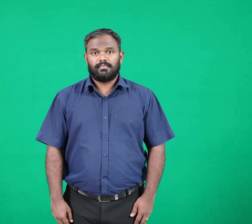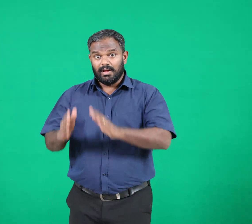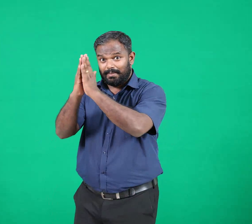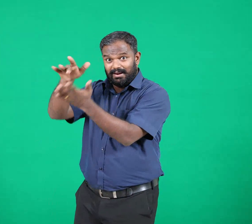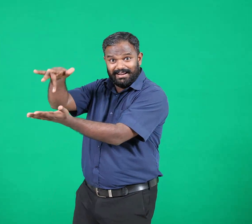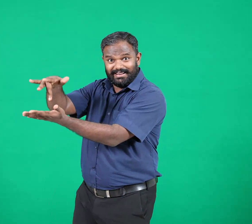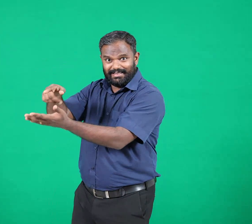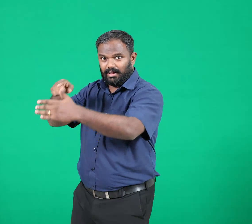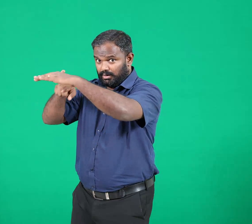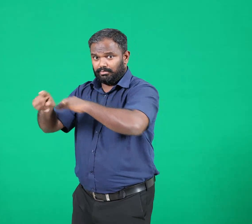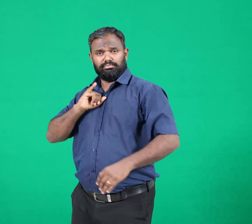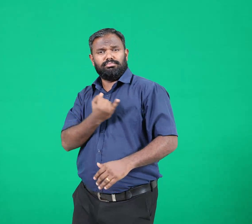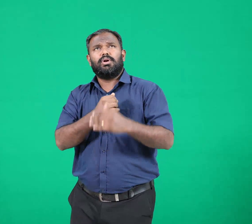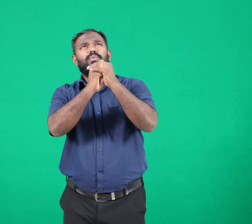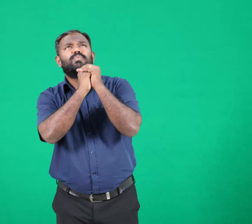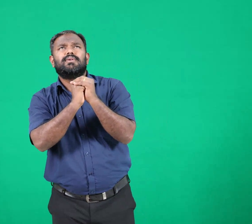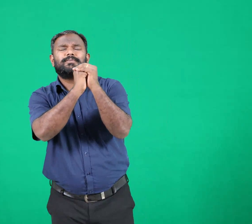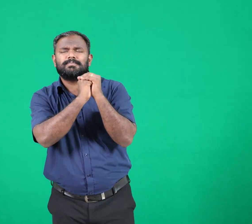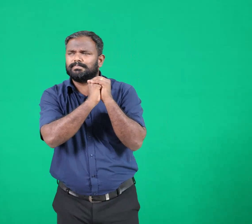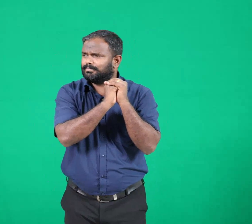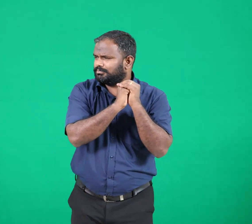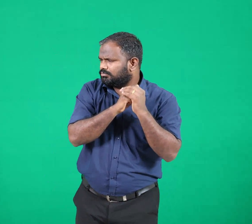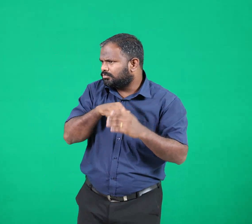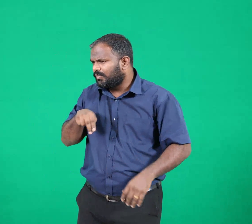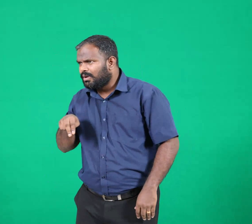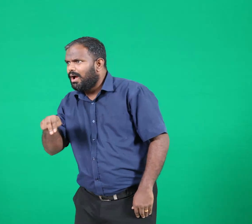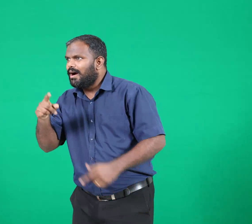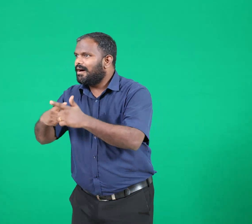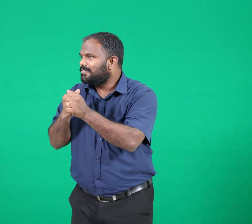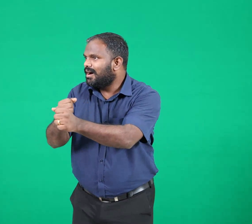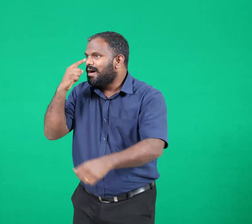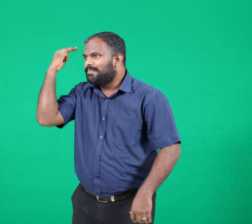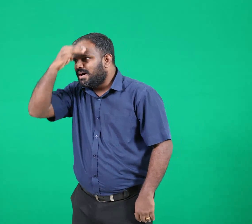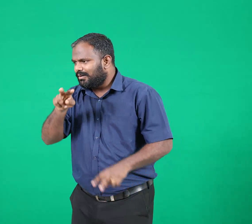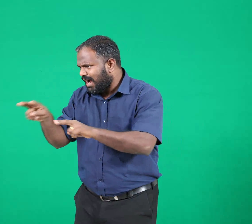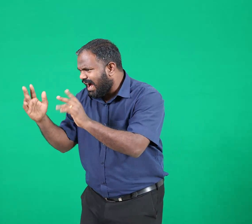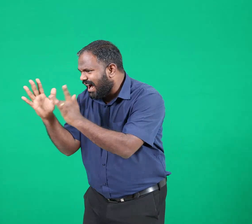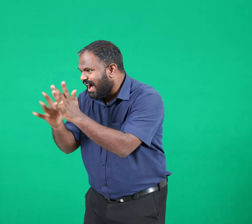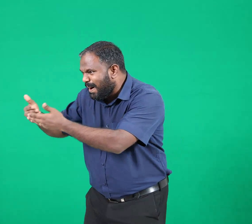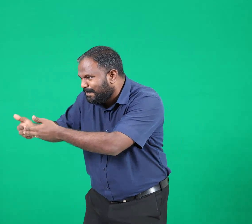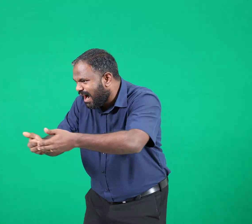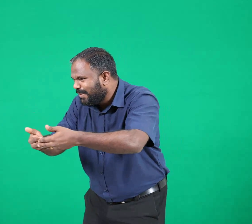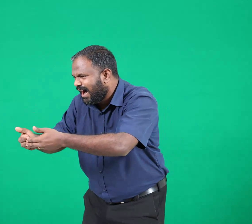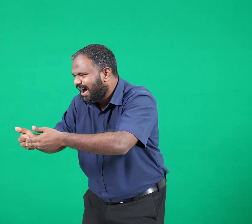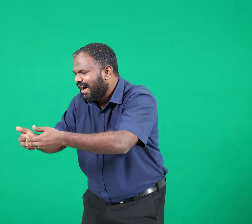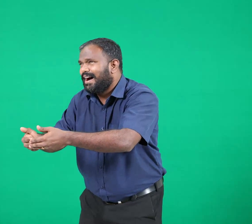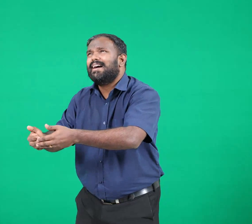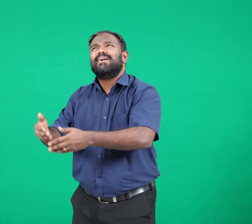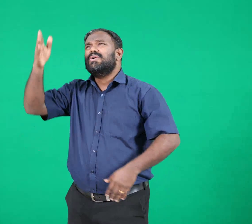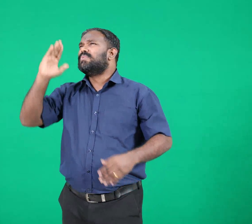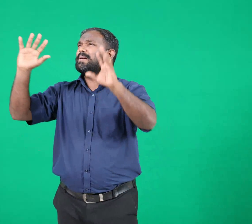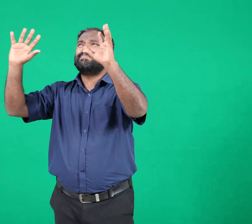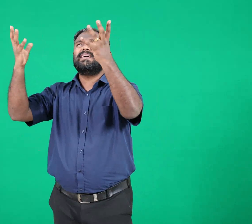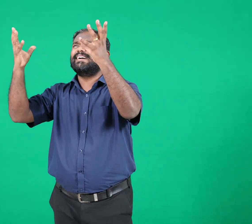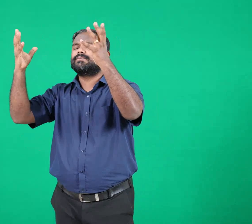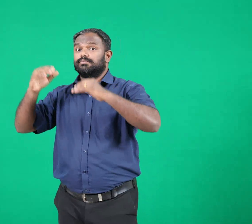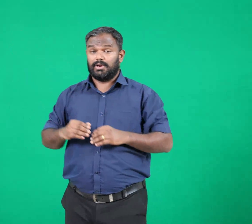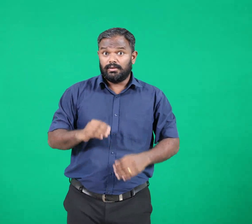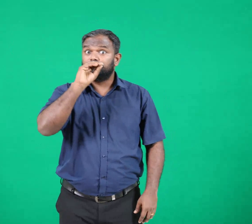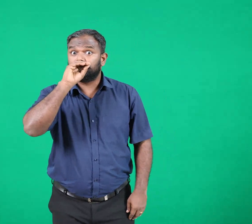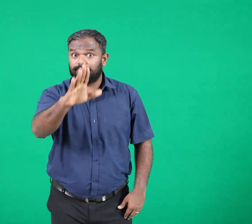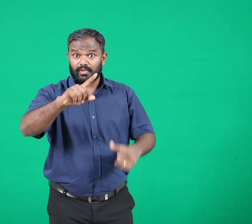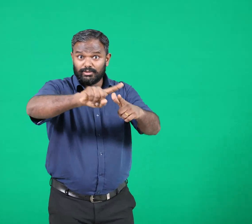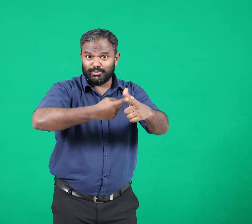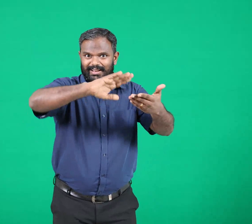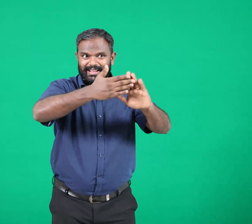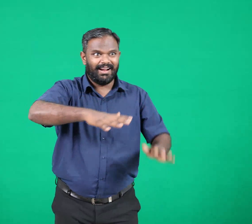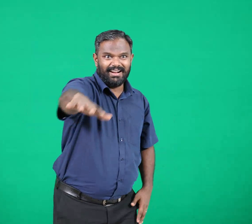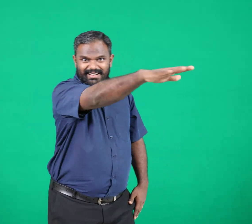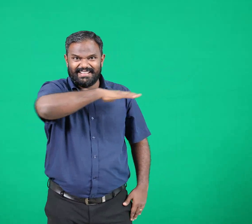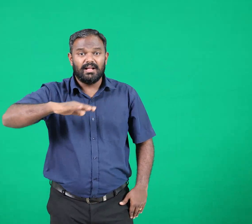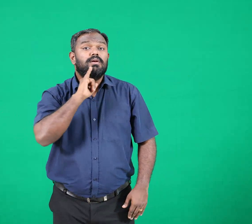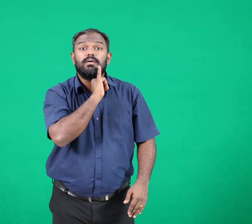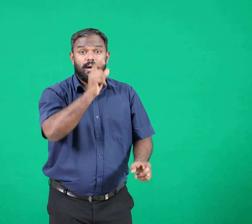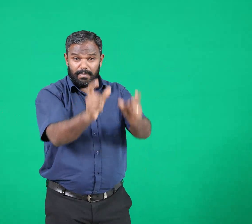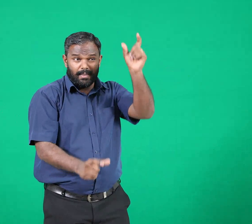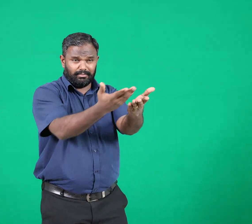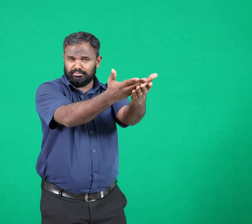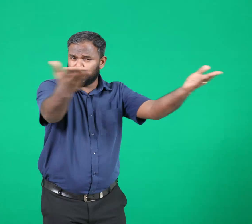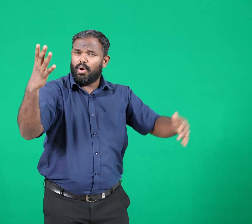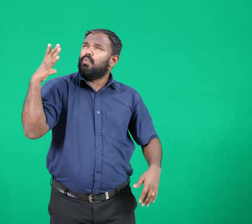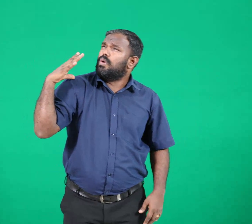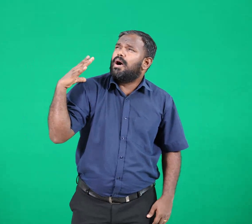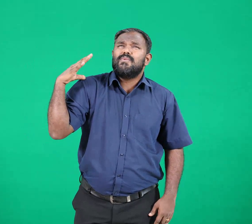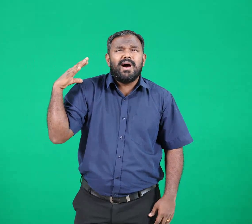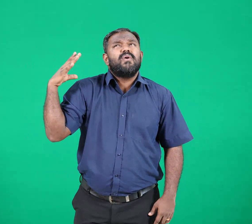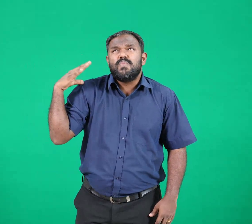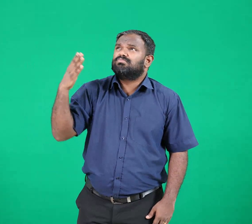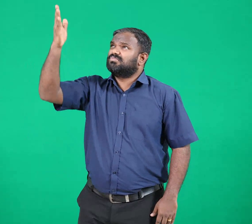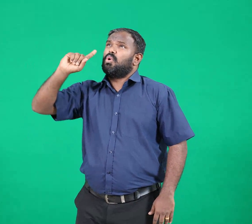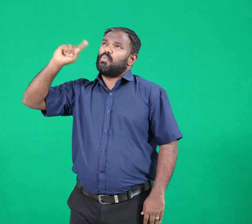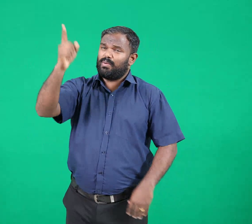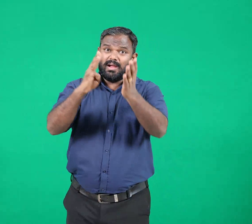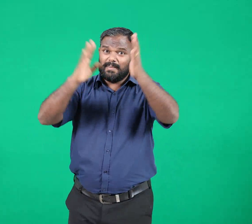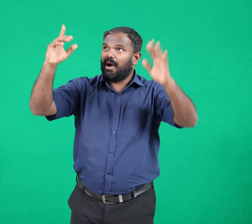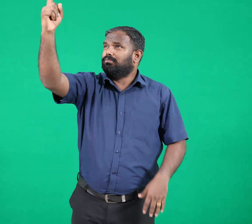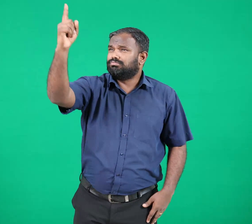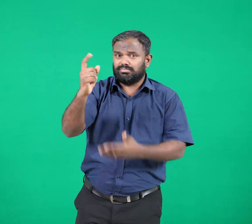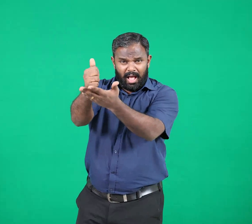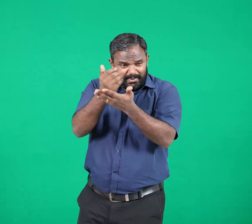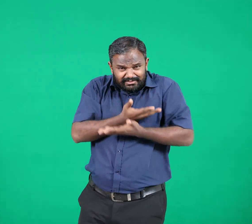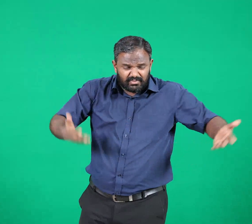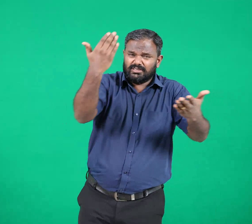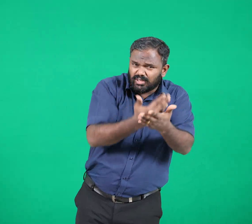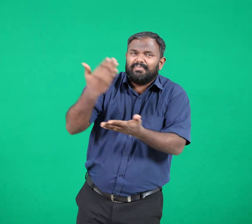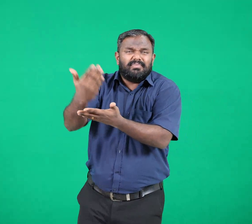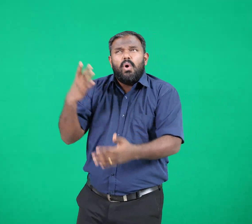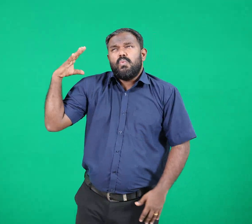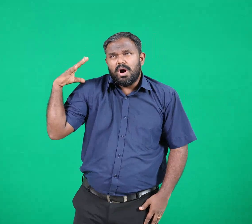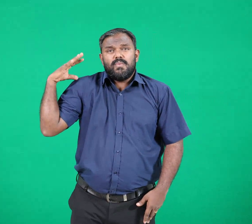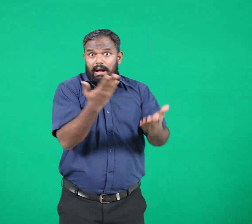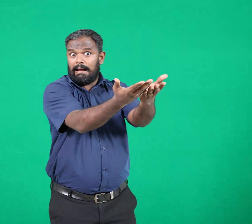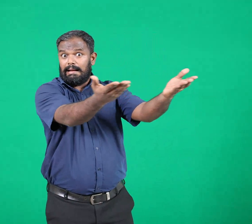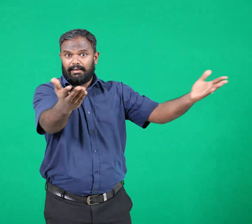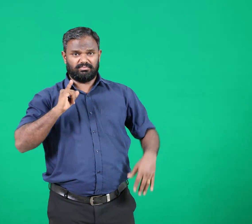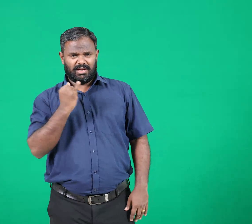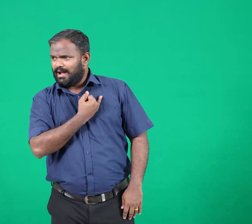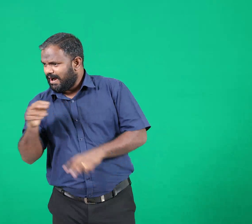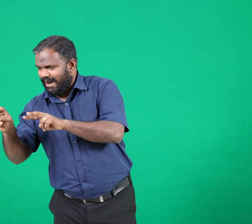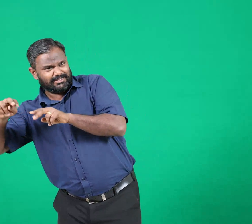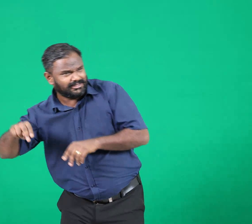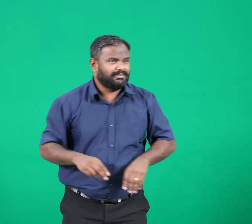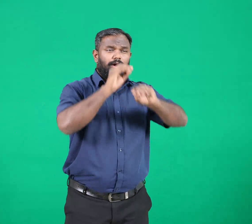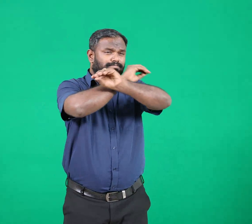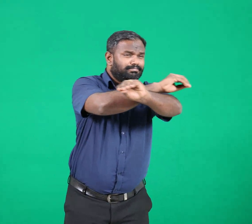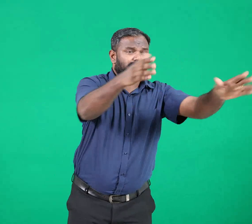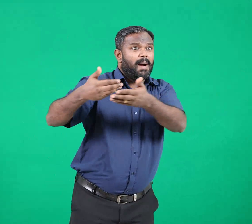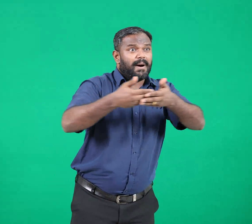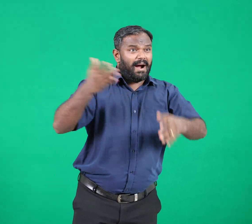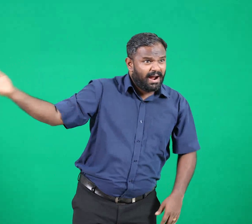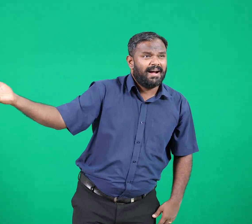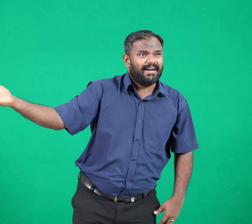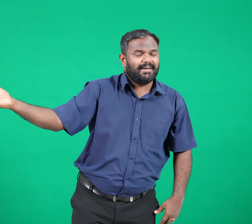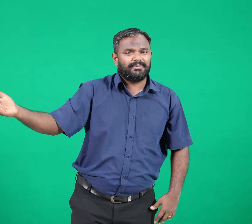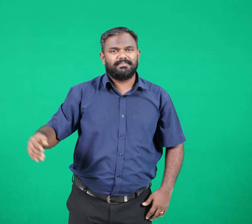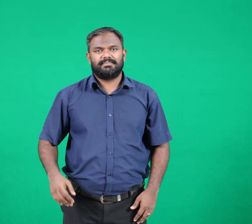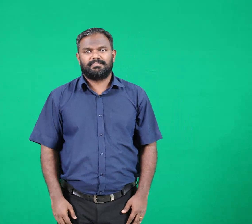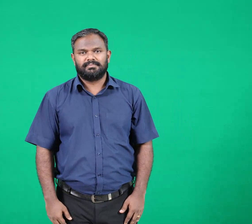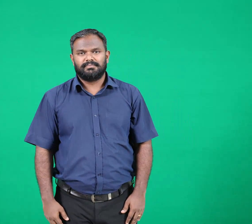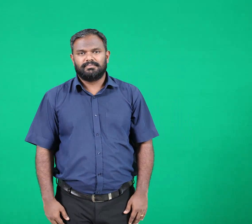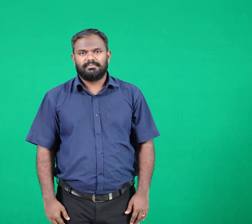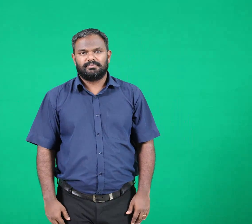Coming forward at that moment, she gave thanks to God and spoke about the Child to all who were waiting for the redemption of Jerusalem.